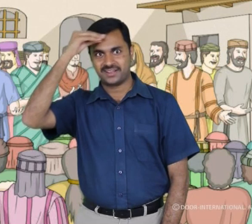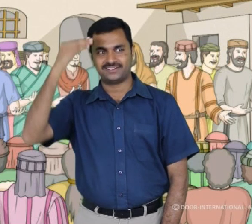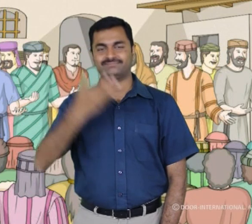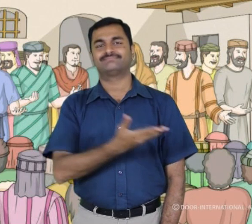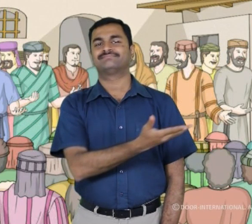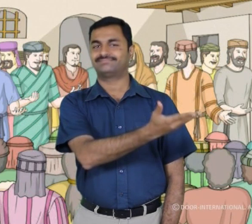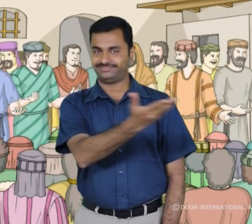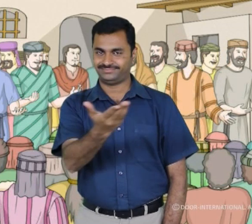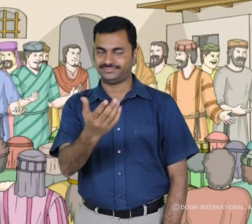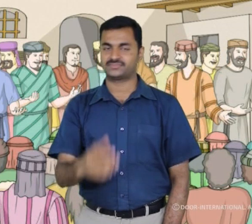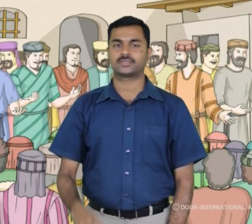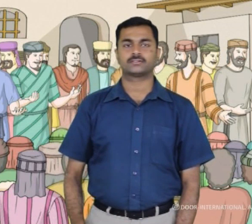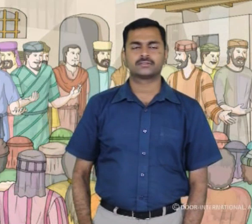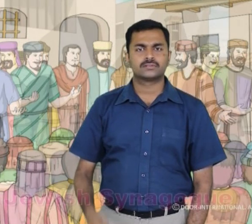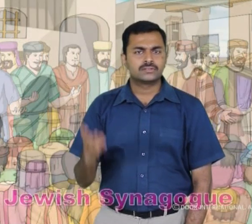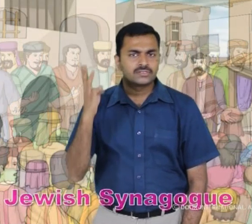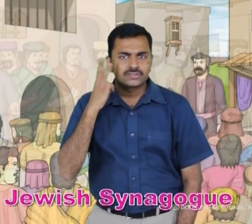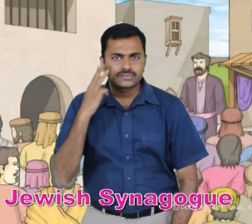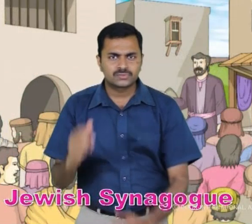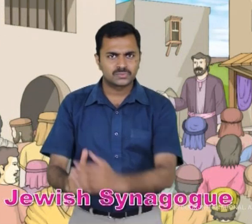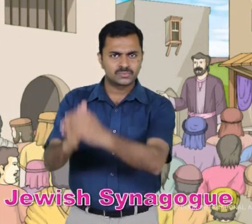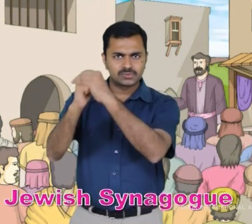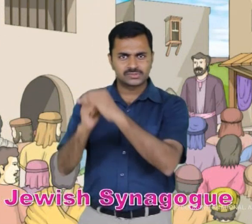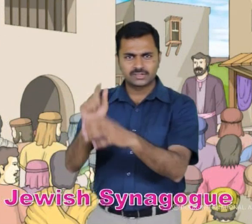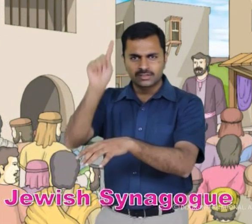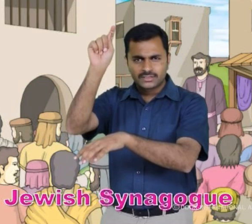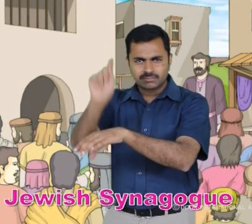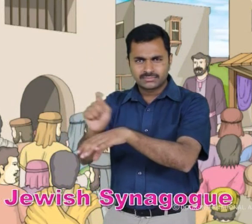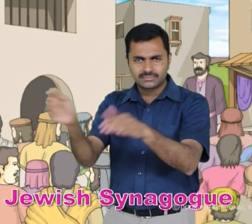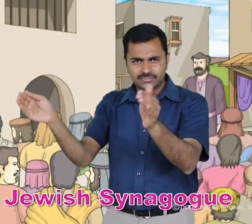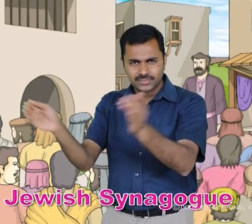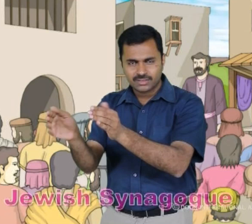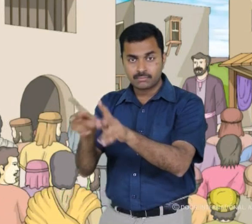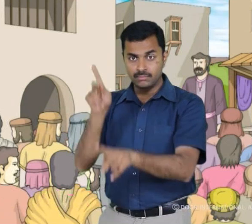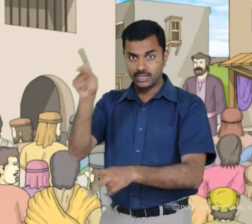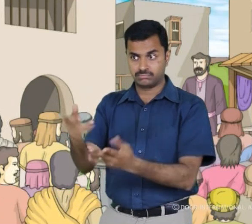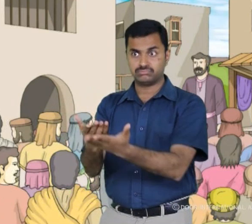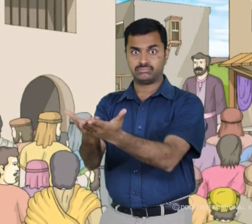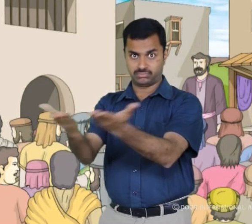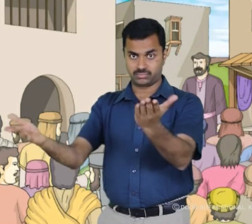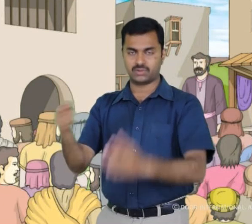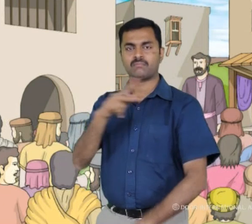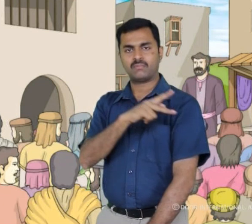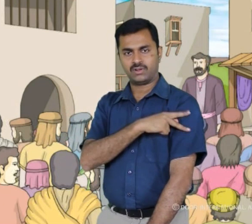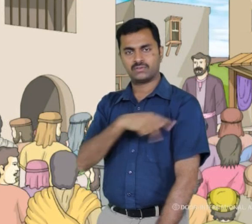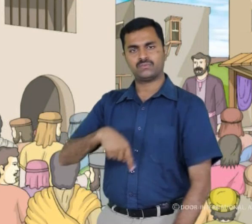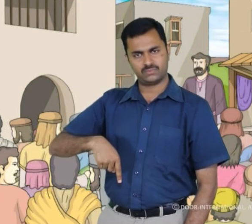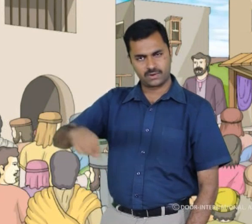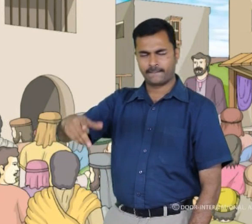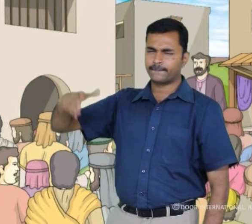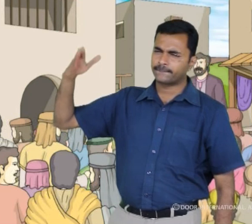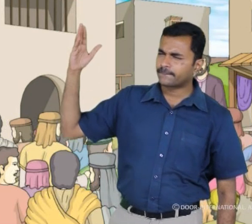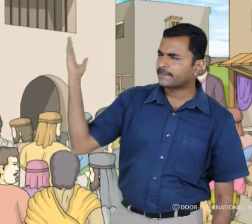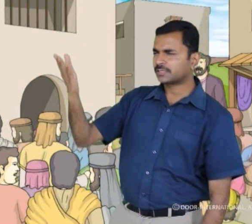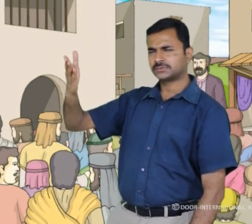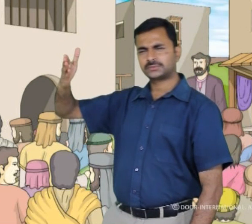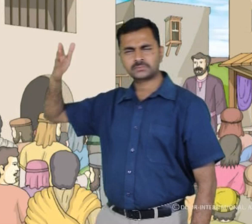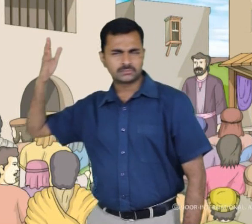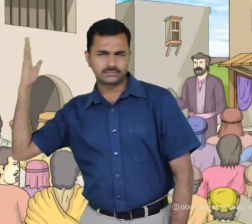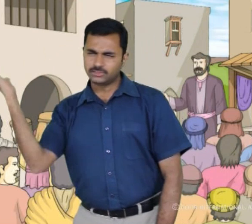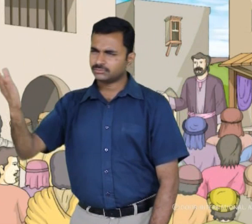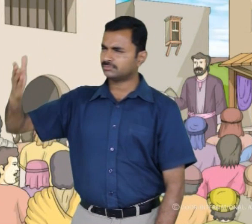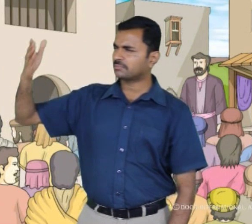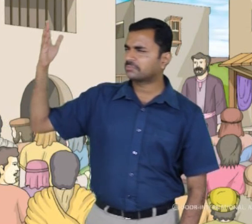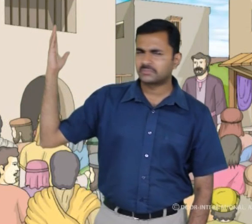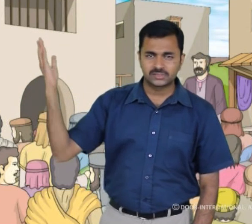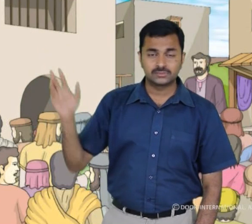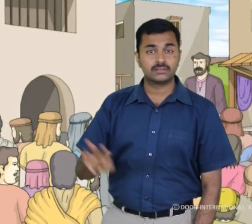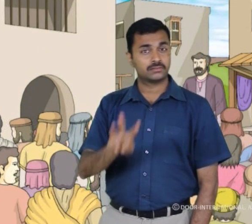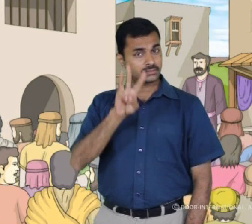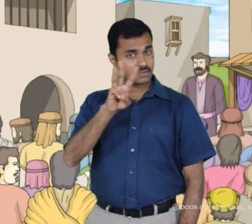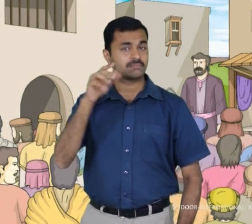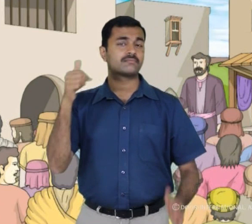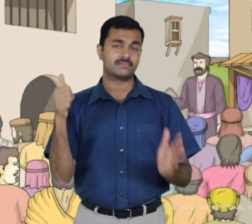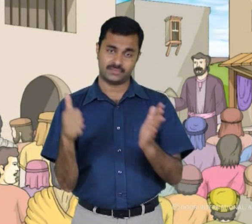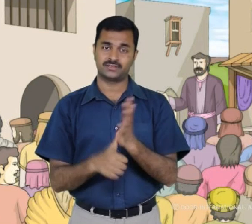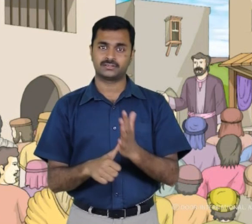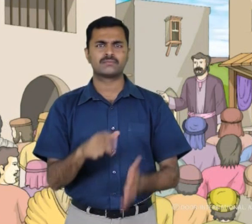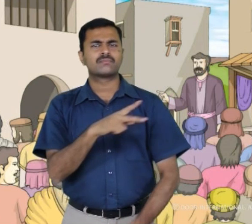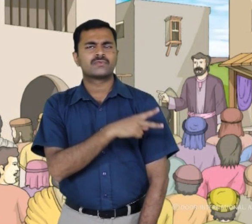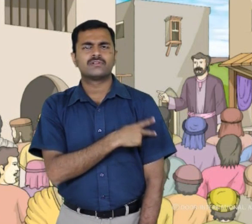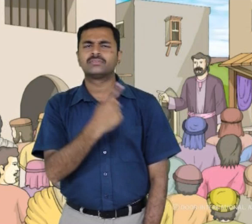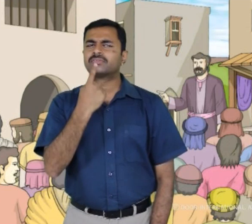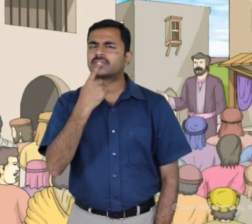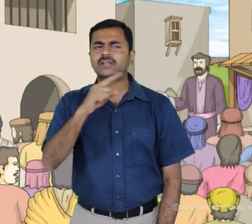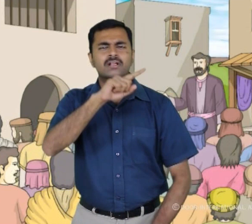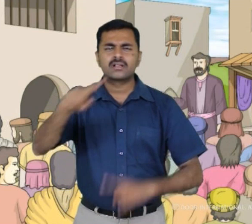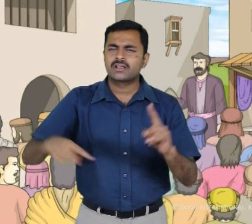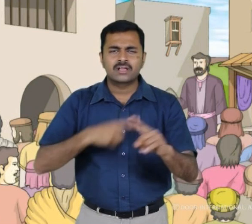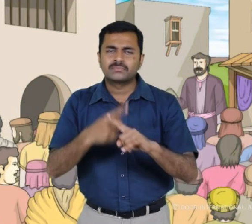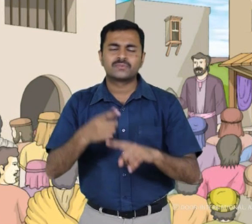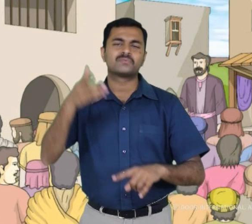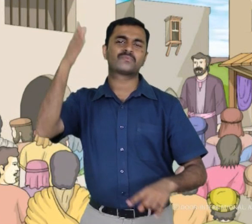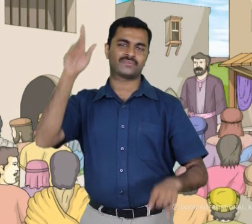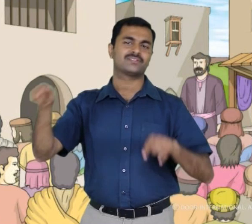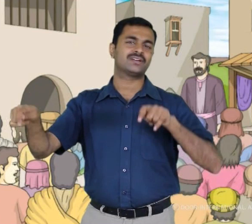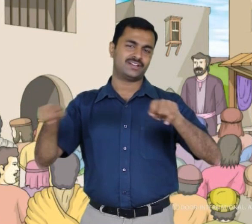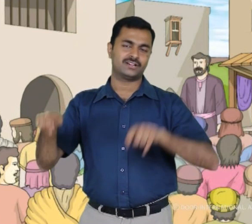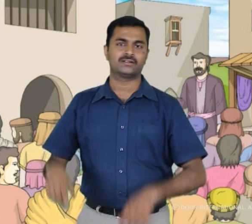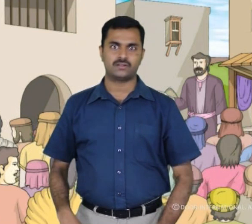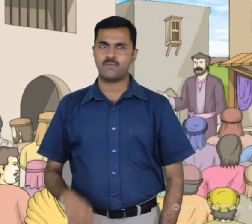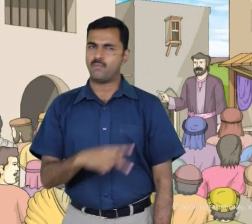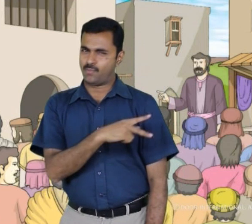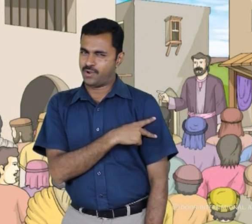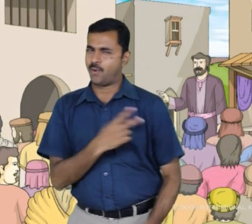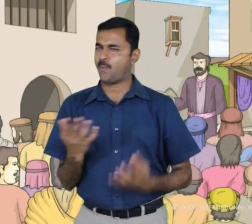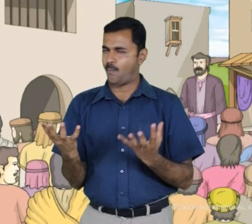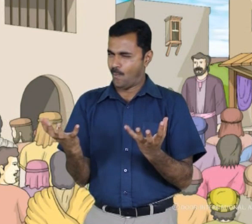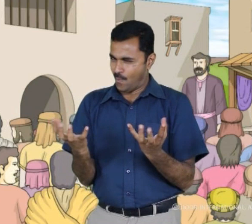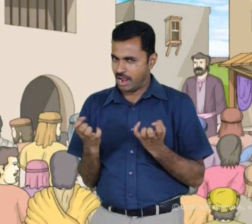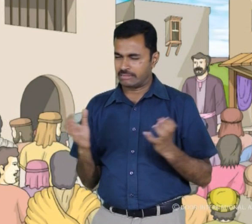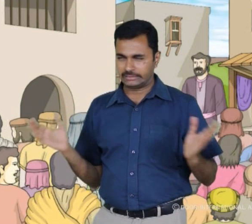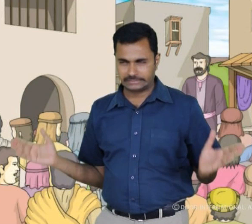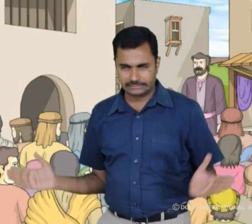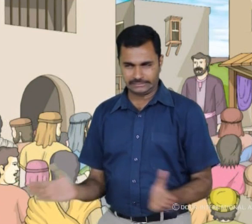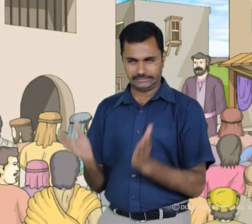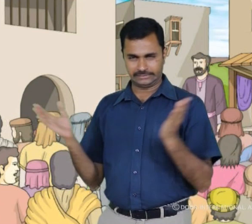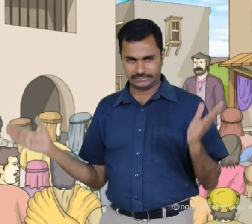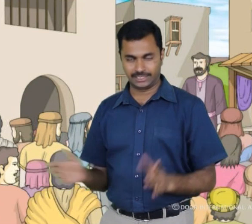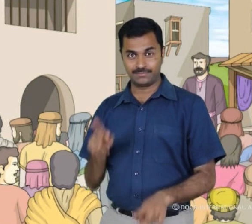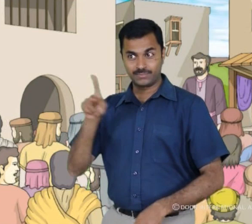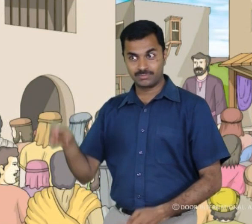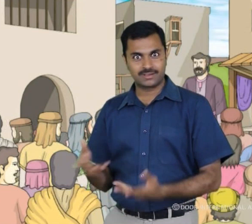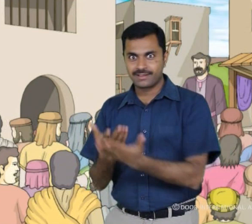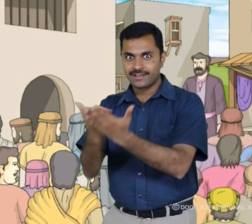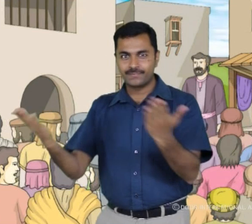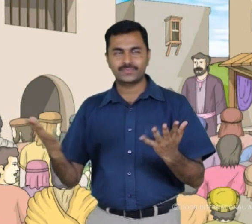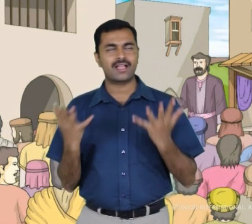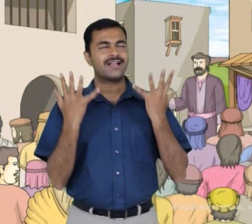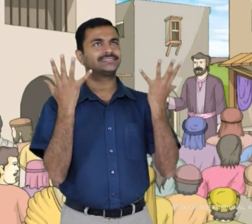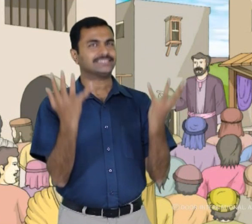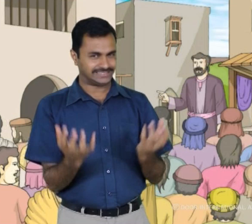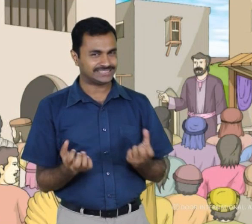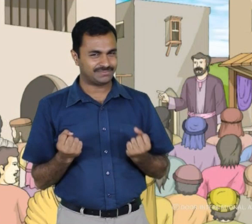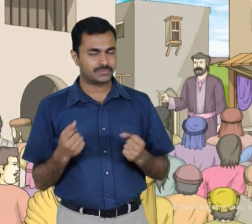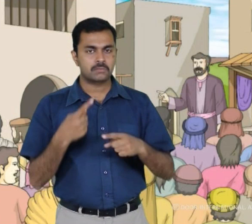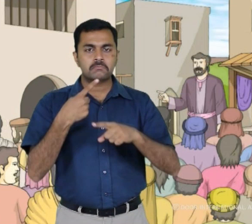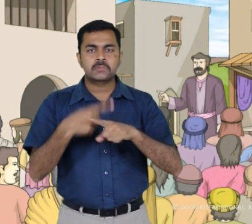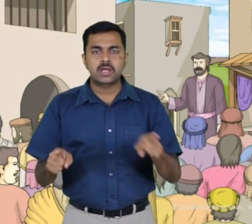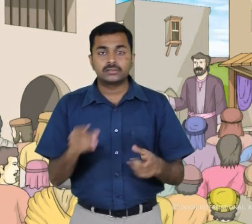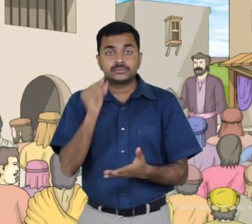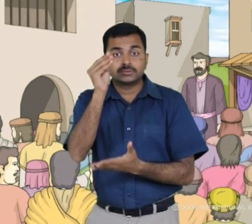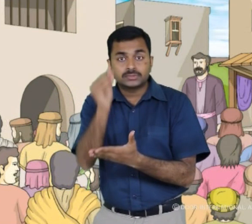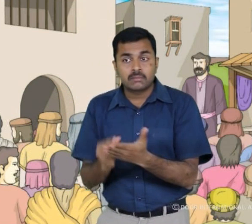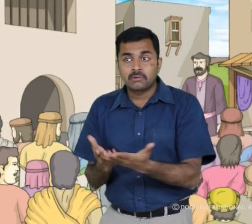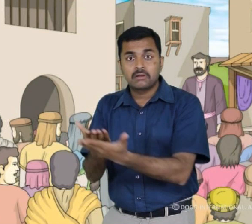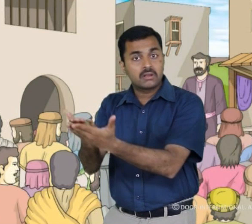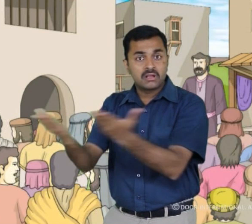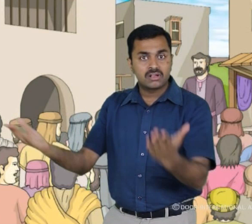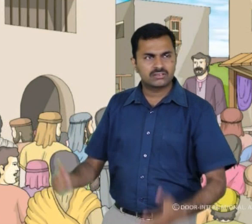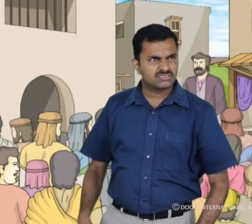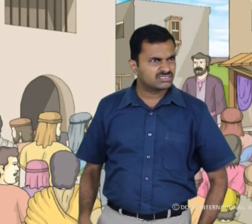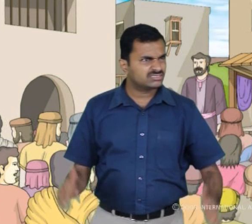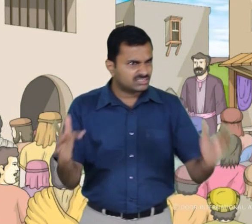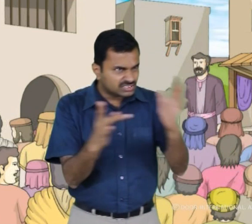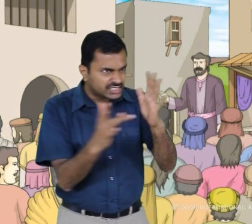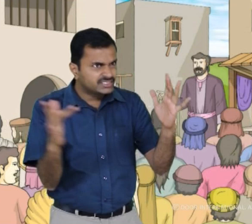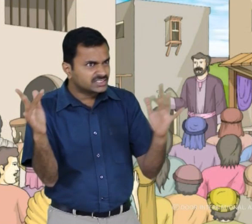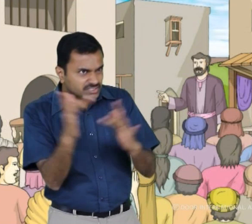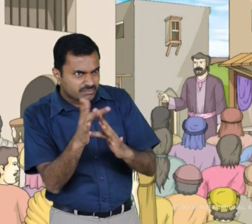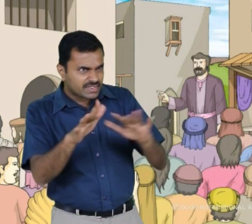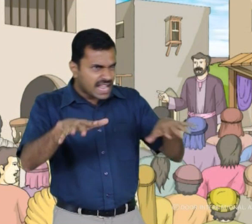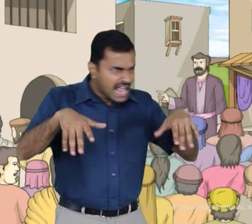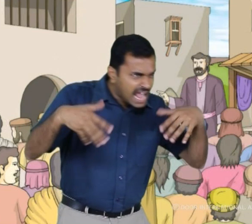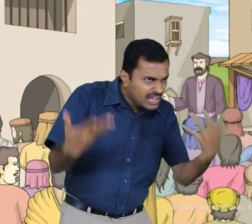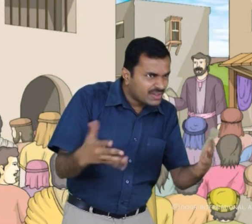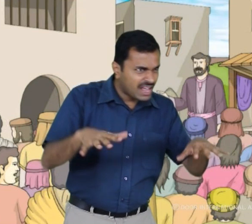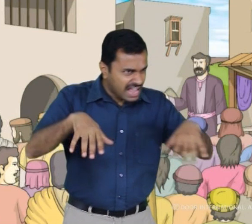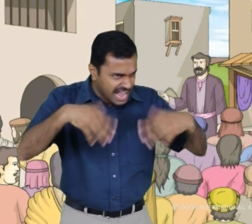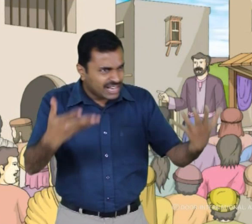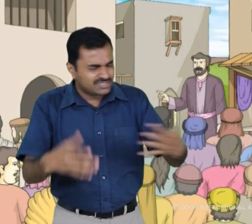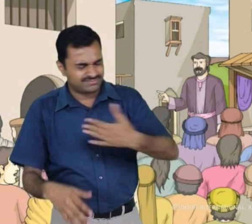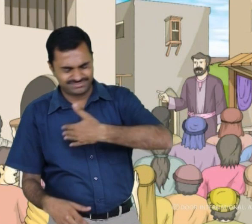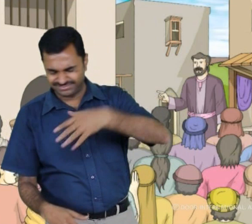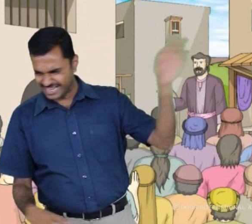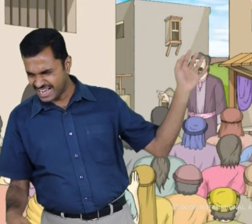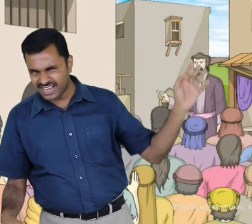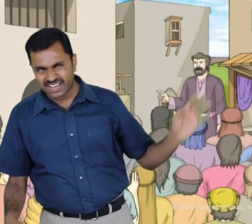Then Paul went into the synagogue and spoke boldly there for three months, arguing persuasively about the kingdom of God.